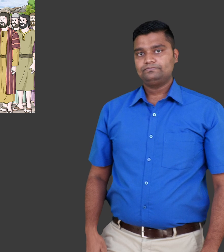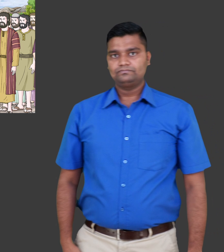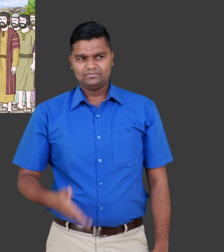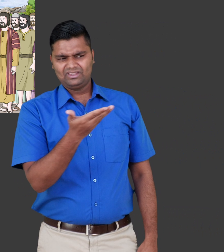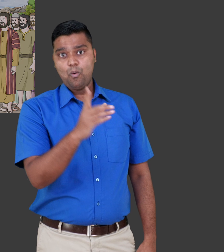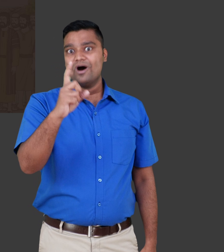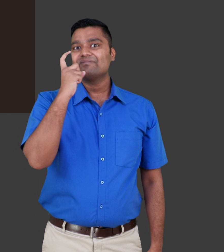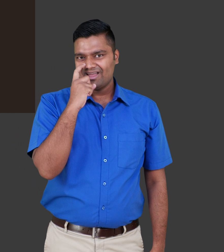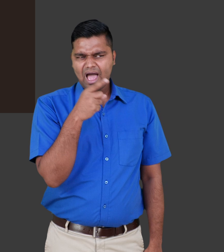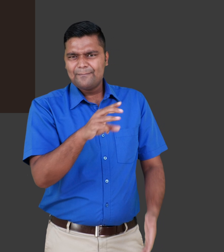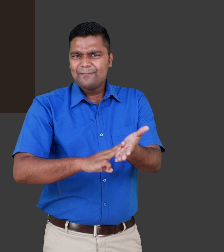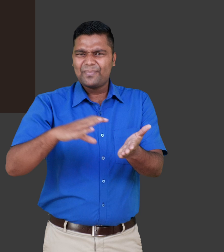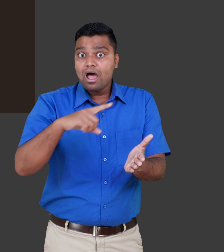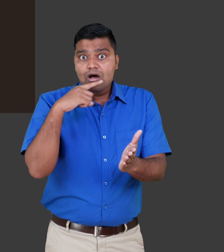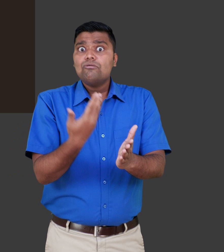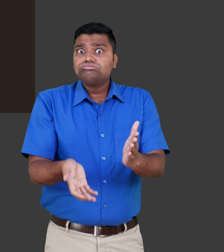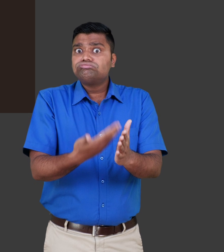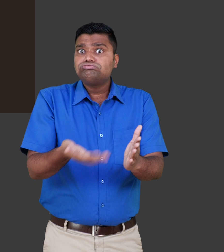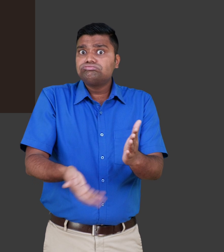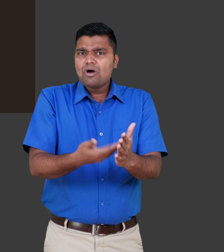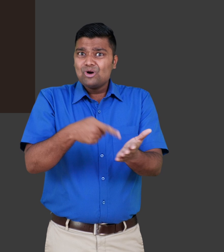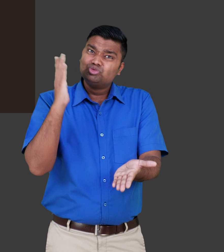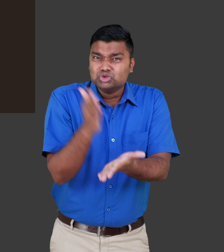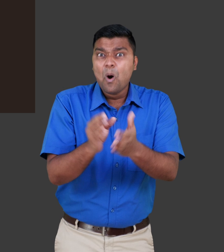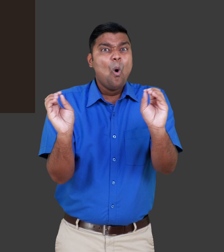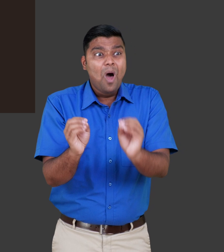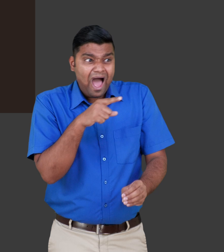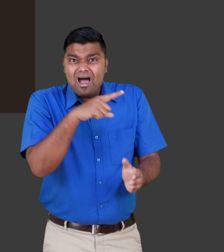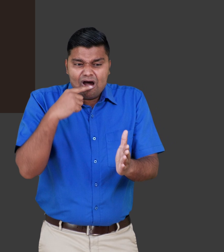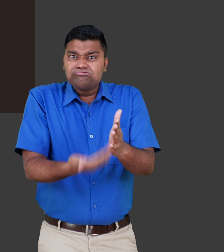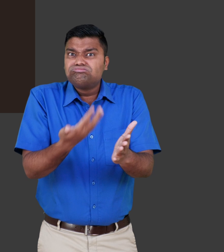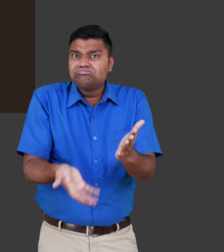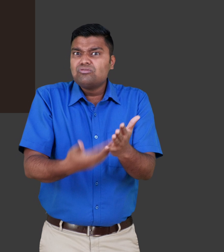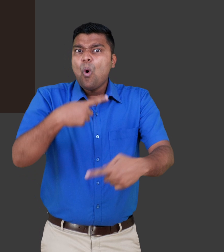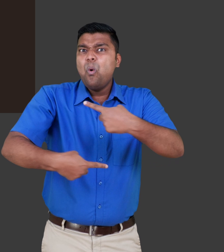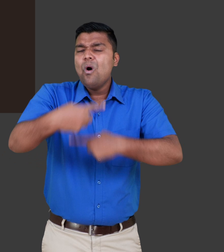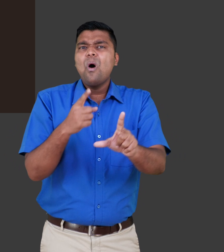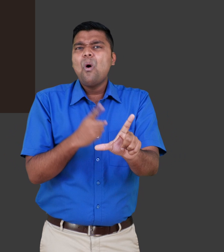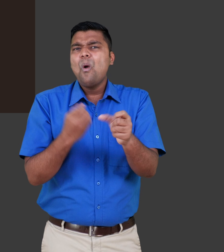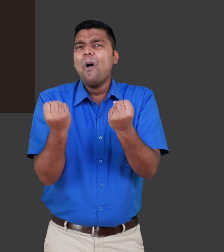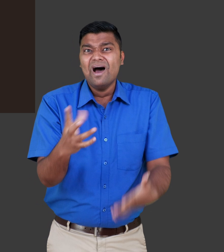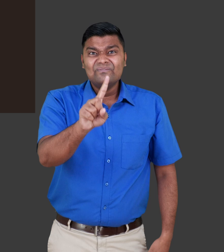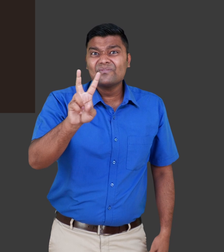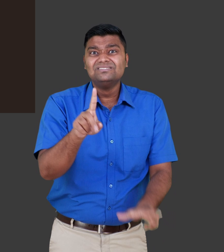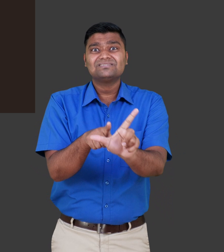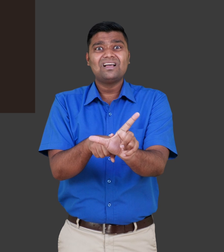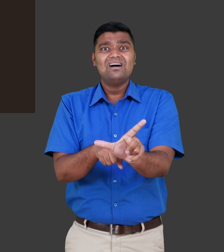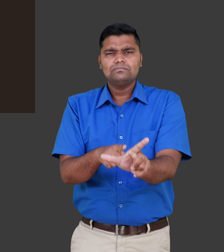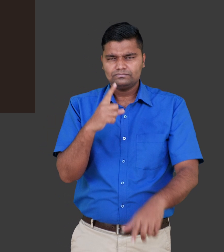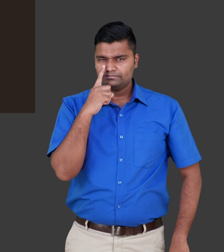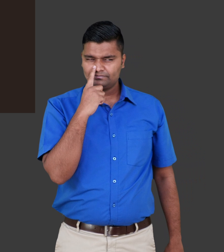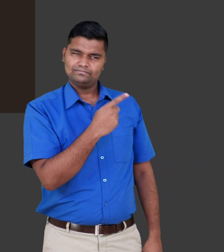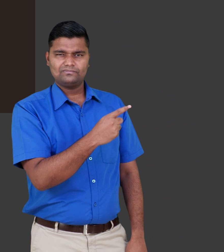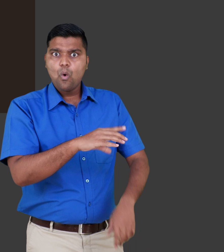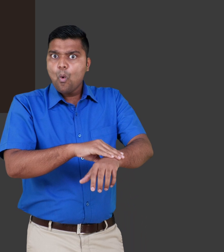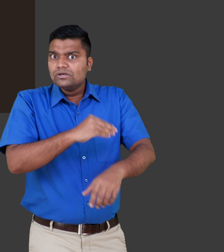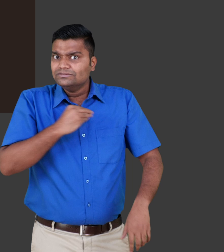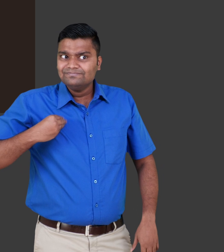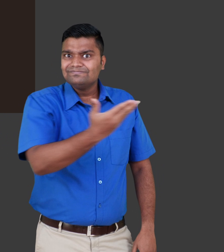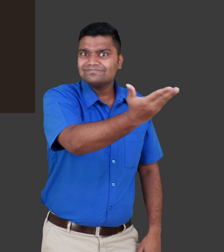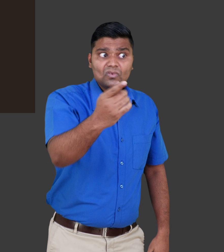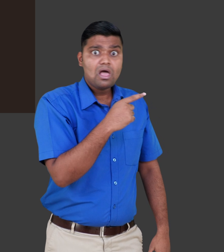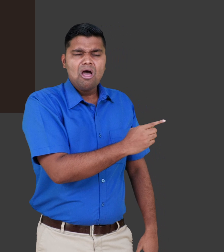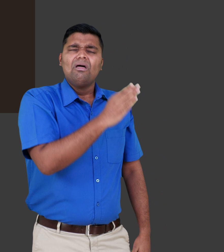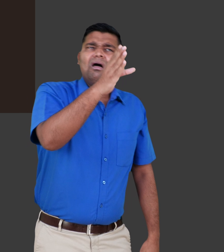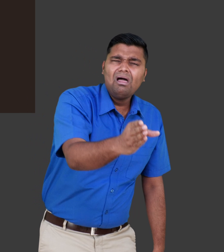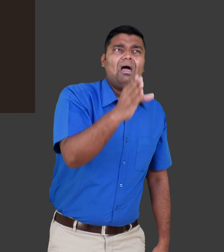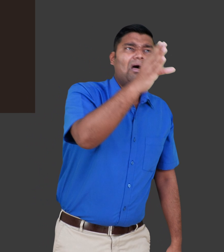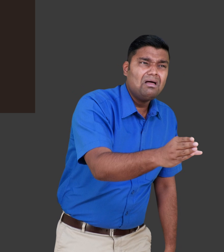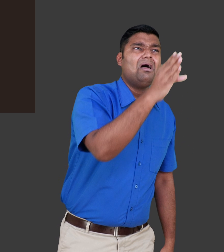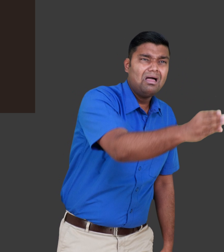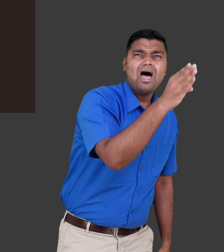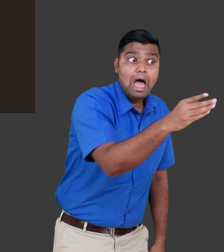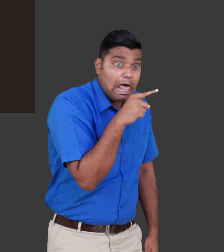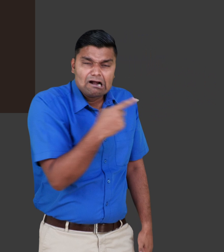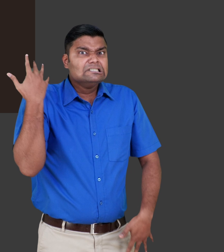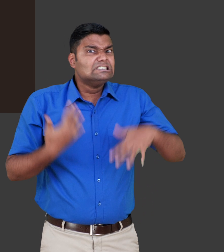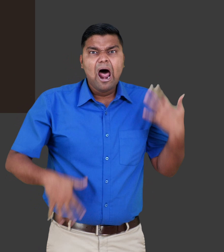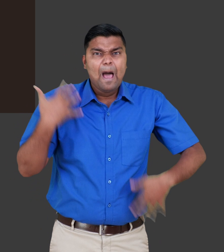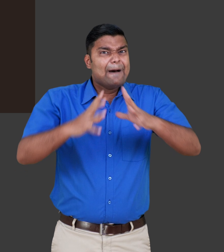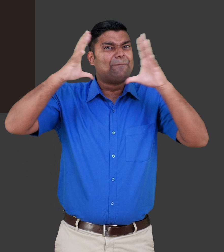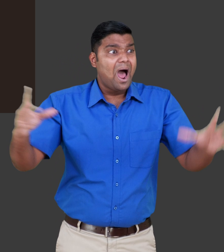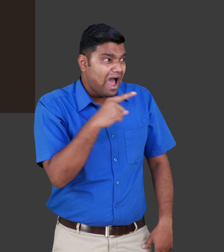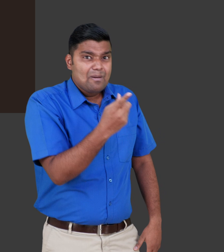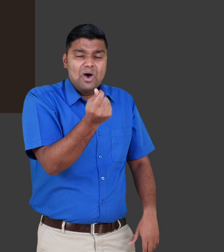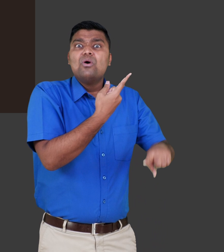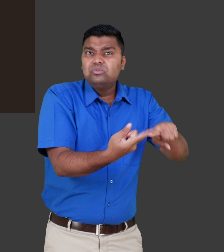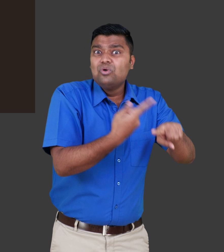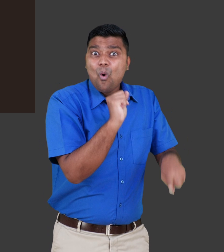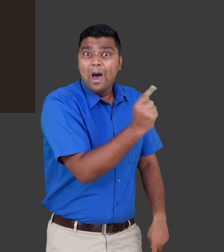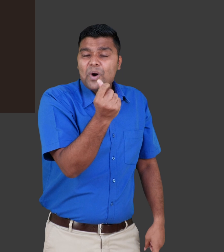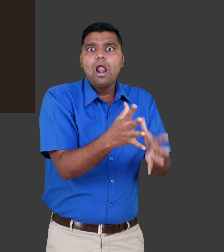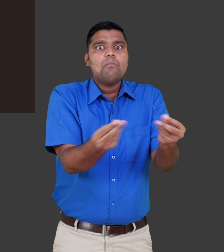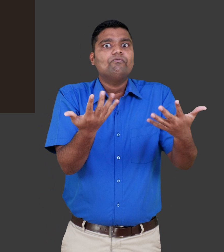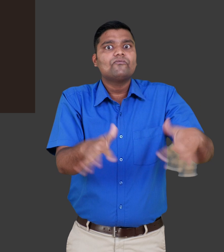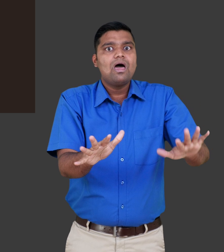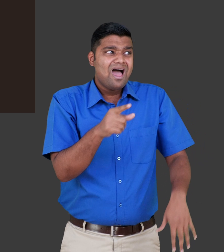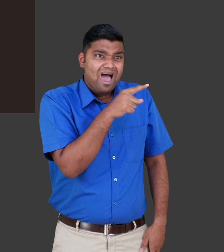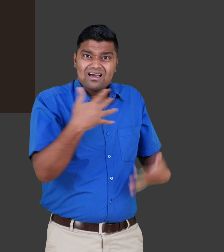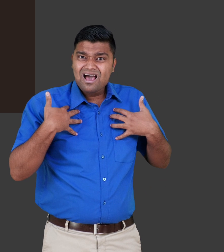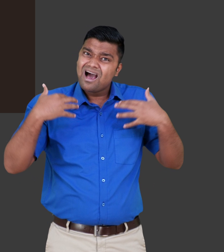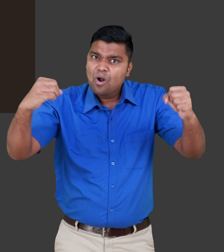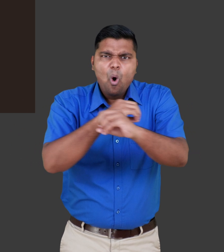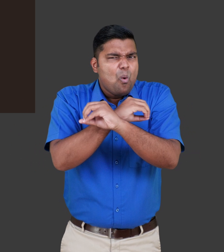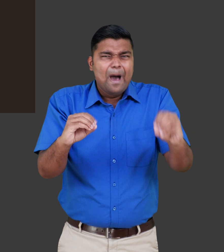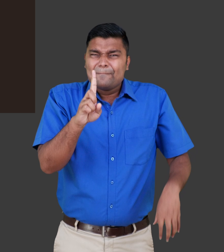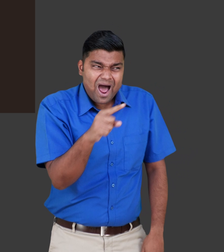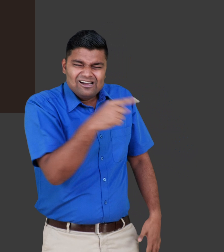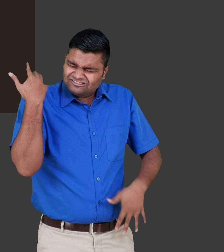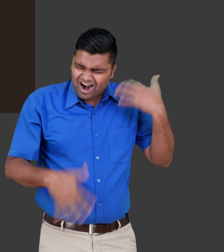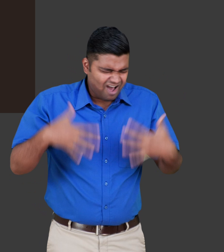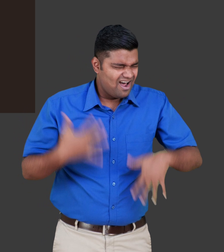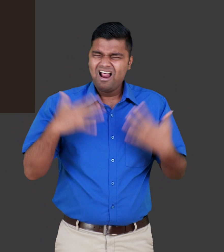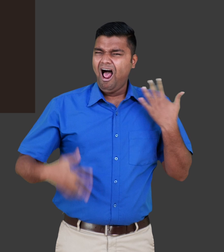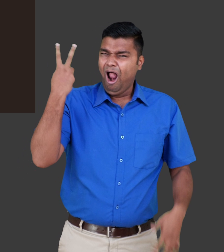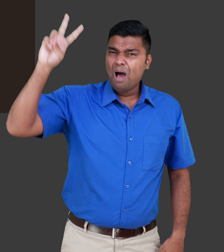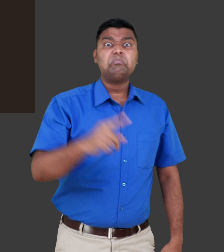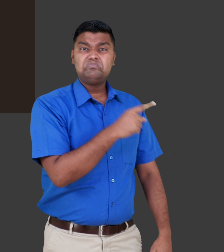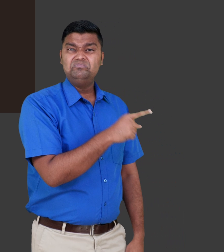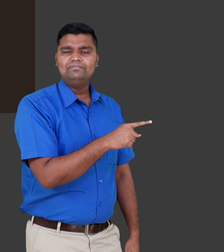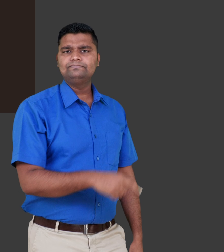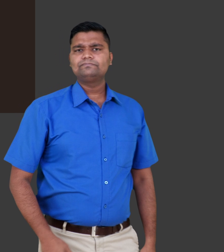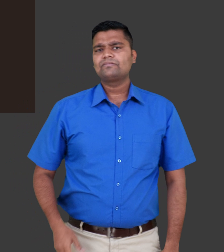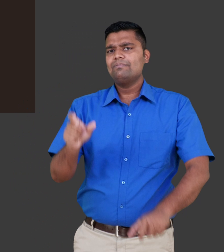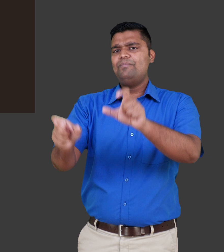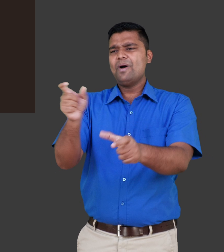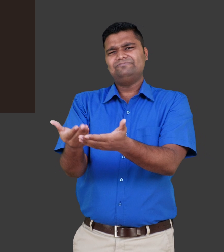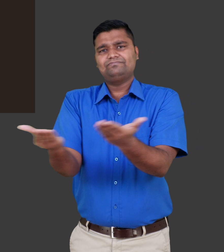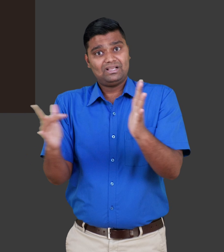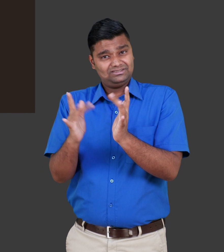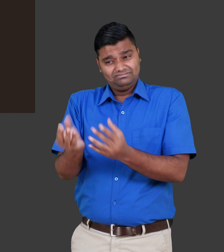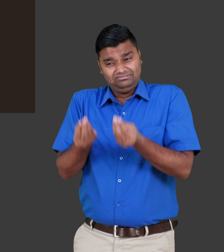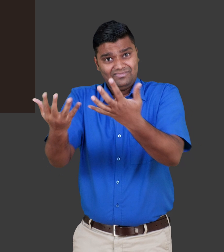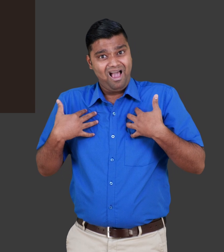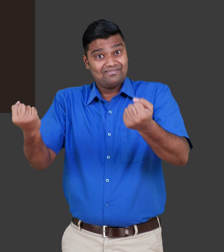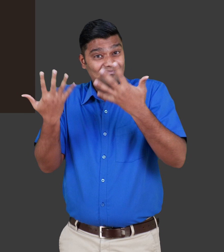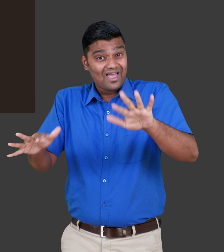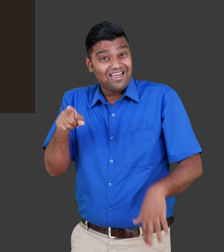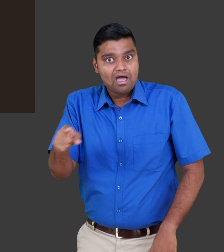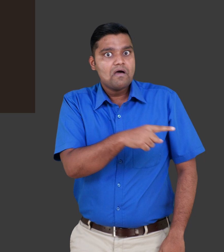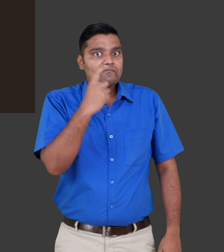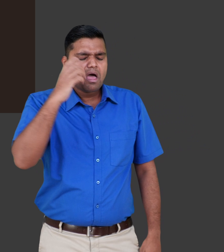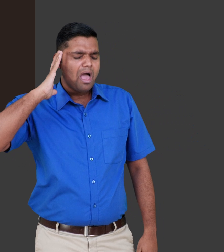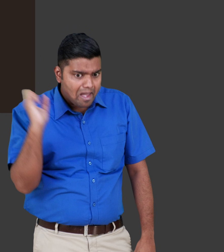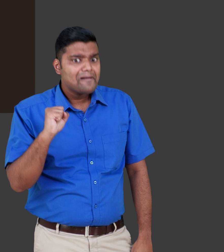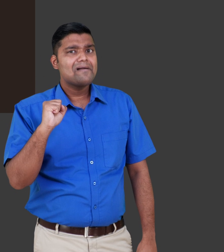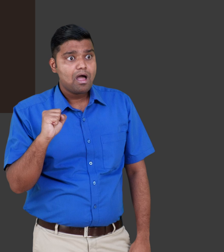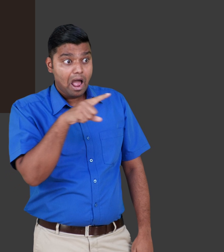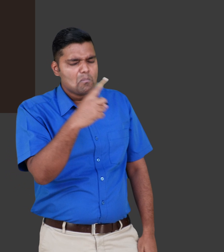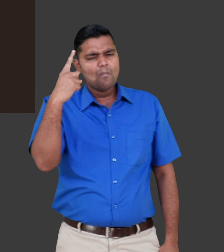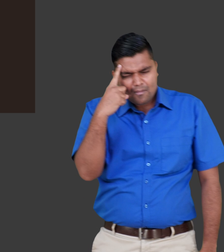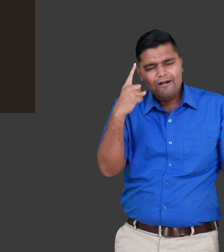And a woman was there who had suffered from bleeding for twelve years. She had borne much agony under the care of many physicians and had spent all she had, but to no avail. Instead, her condition had only grown worse.